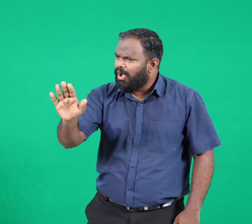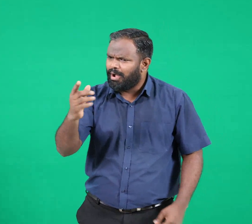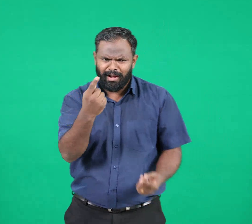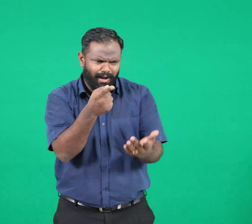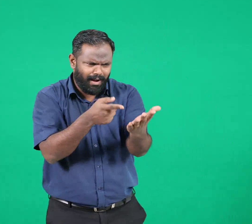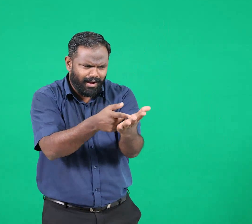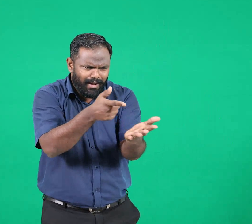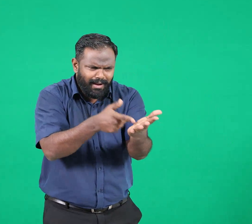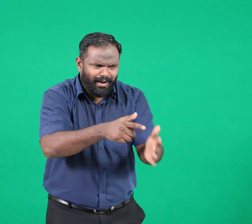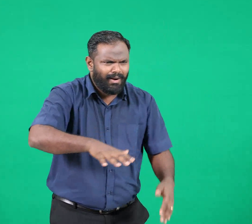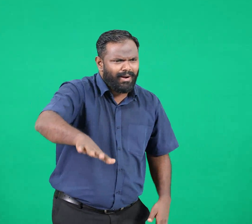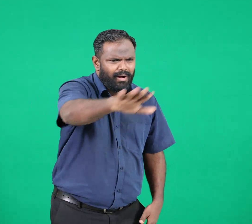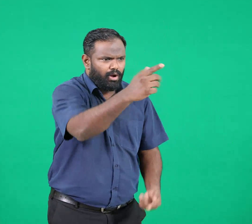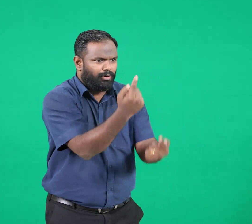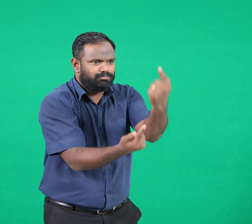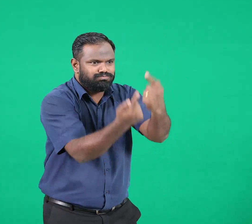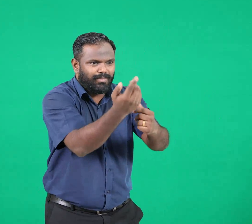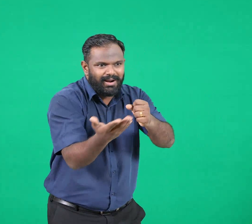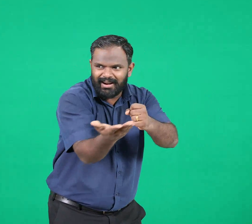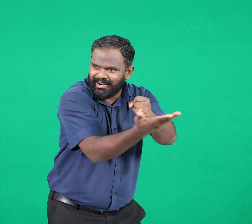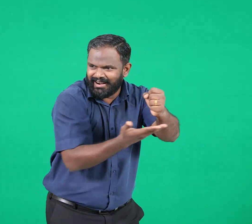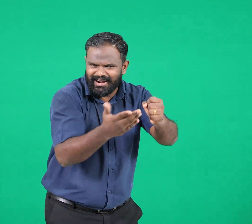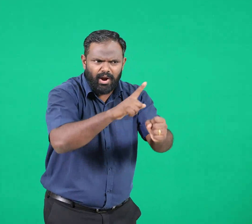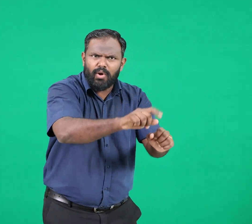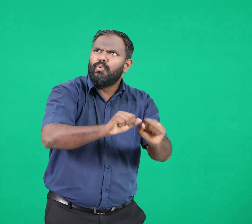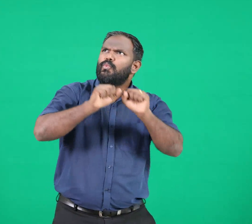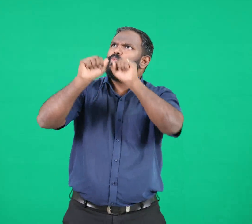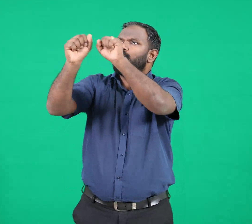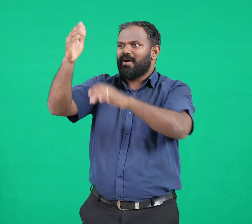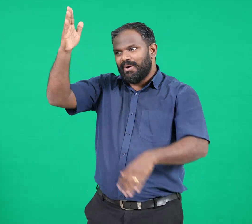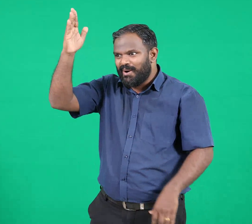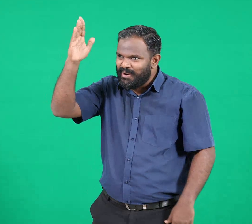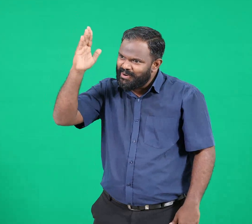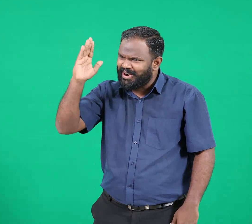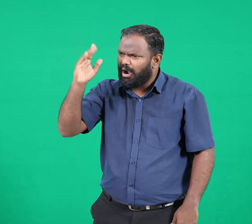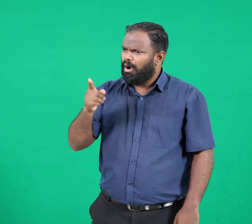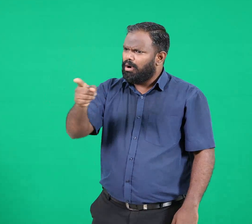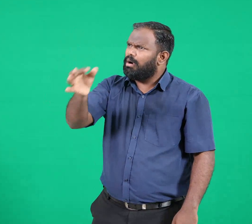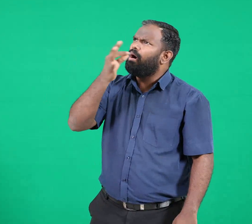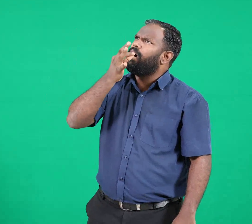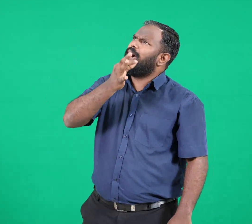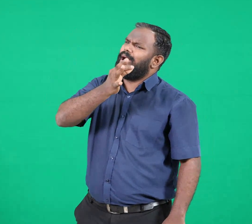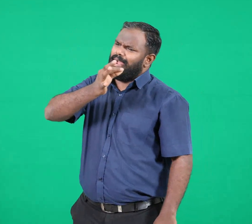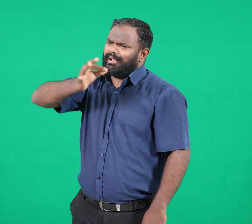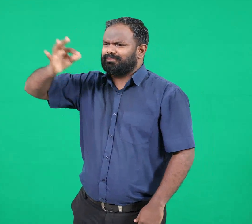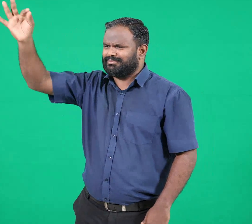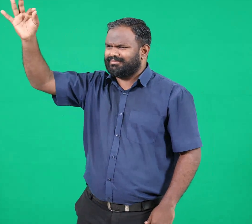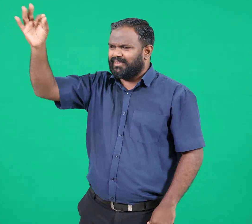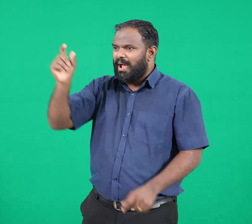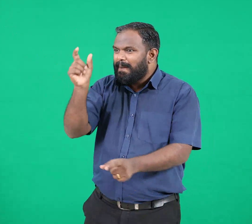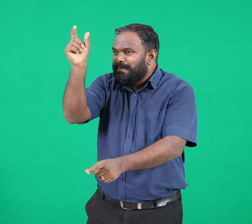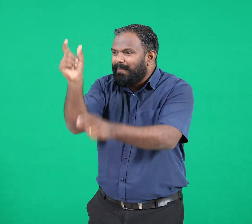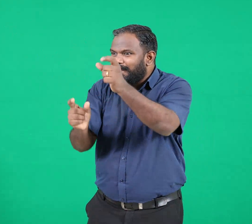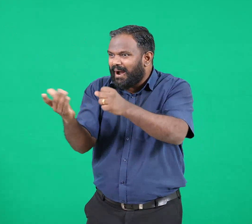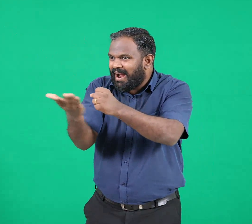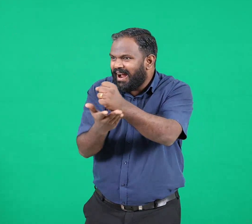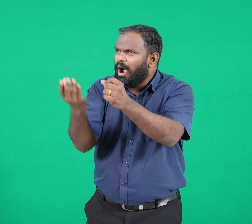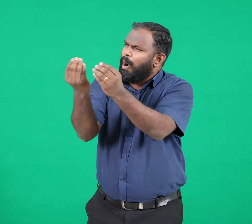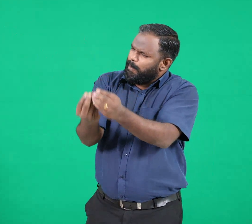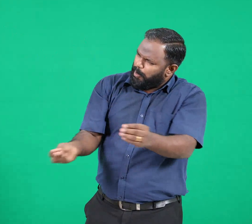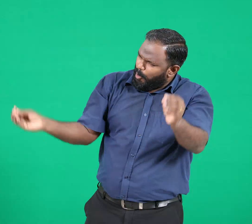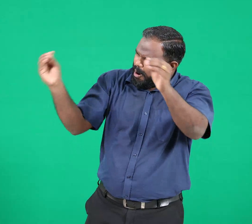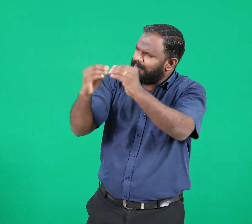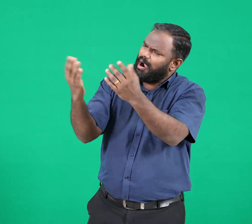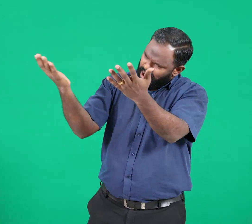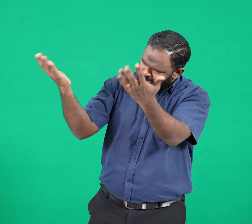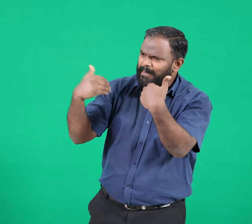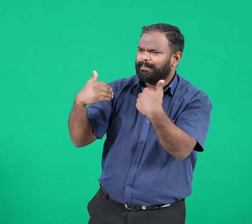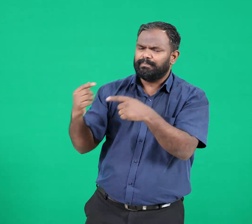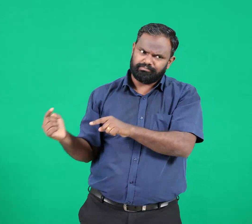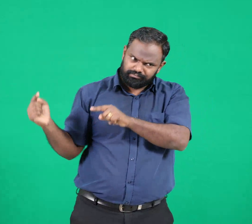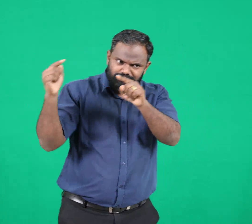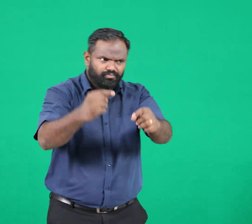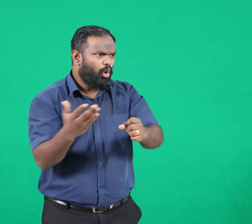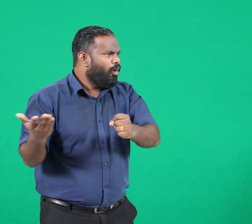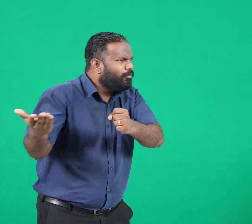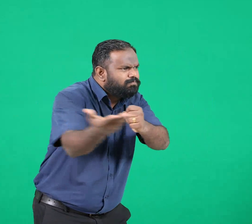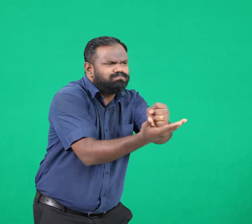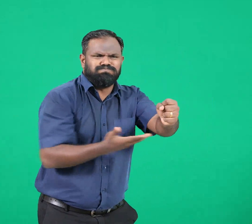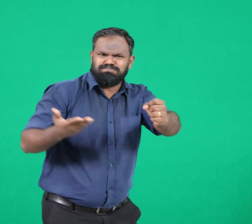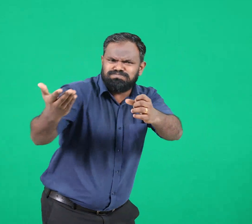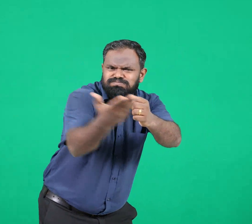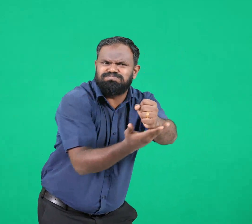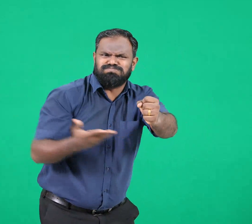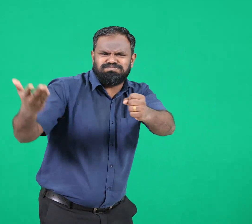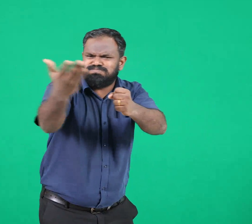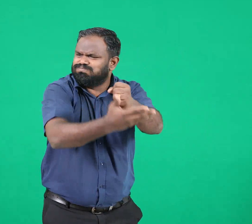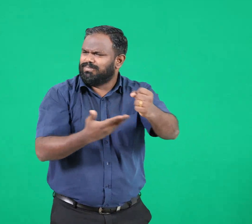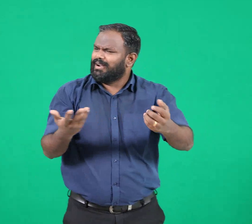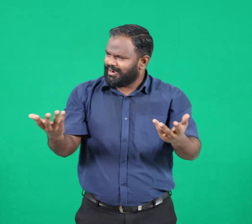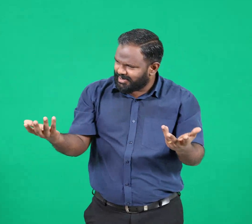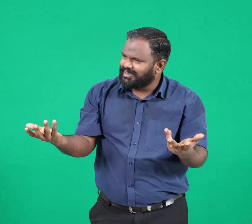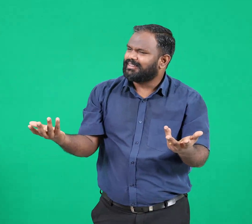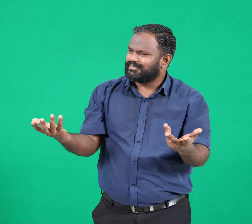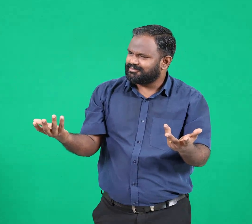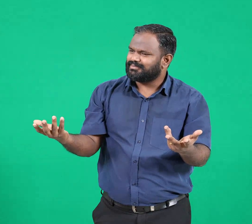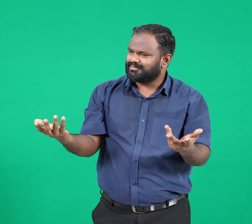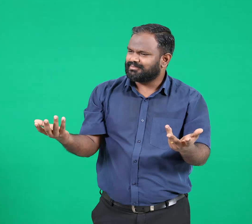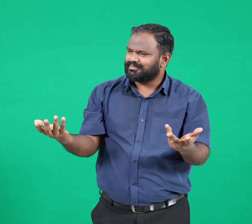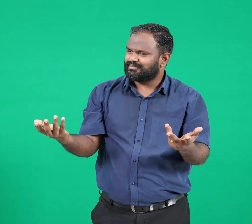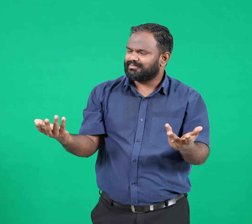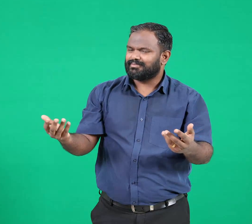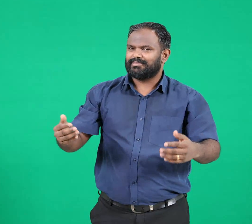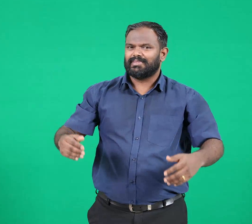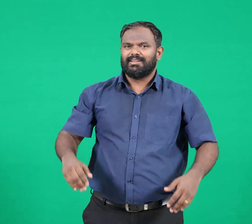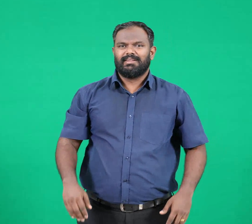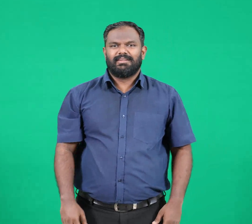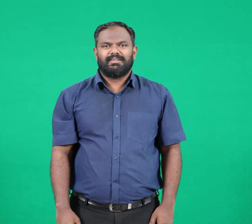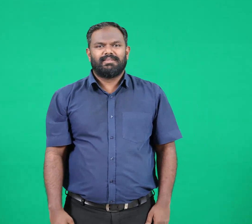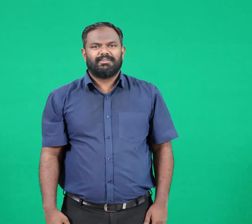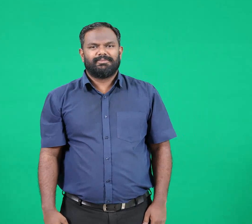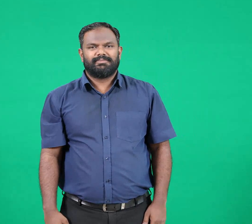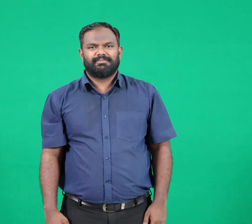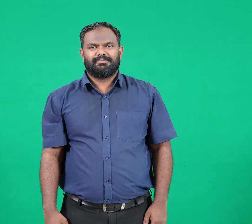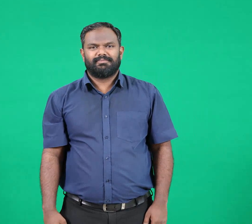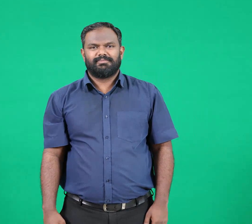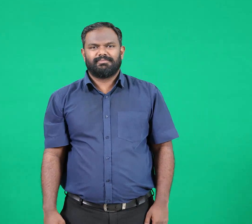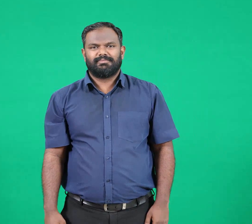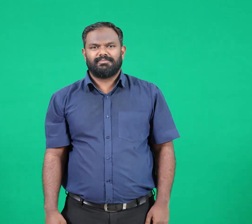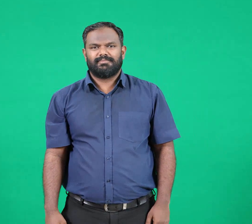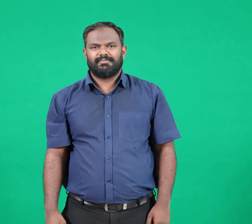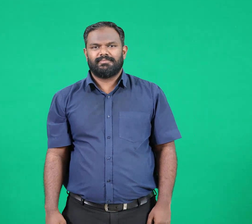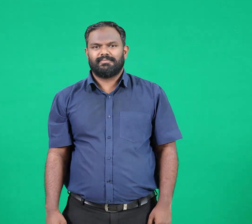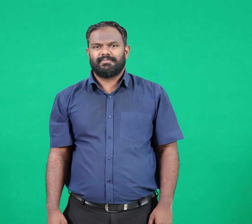Ask the Lord of the harvest, therefore, to send out workers into His harvest."